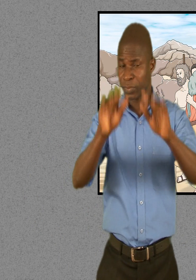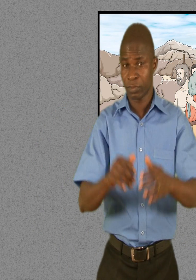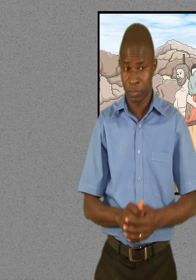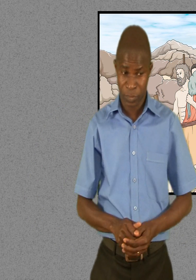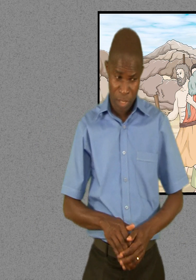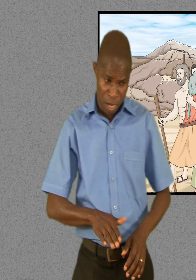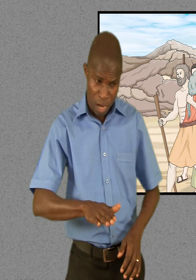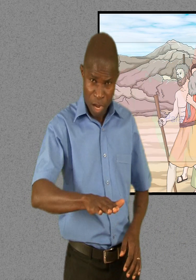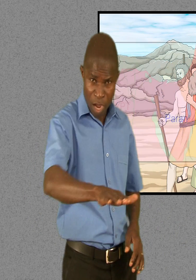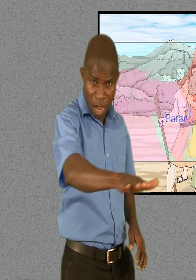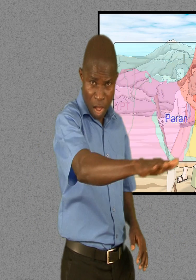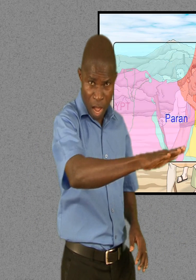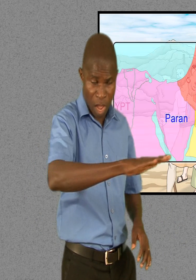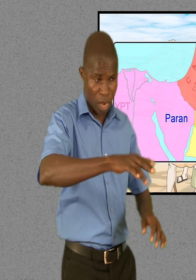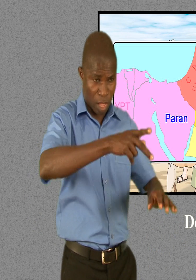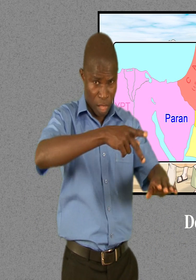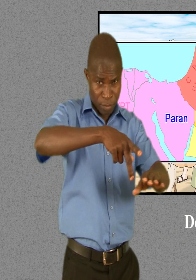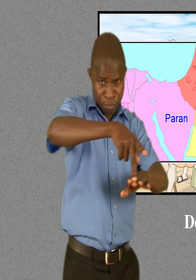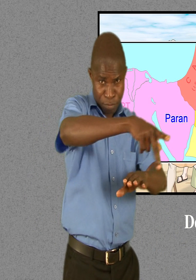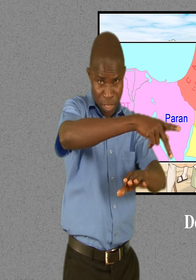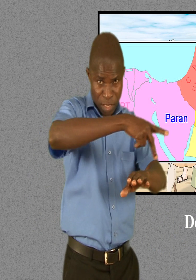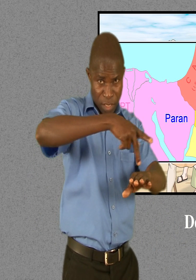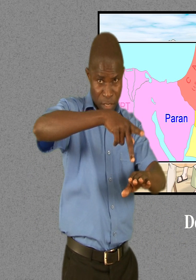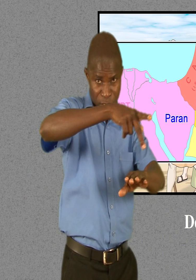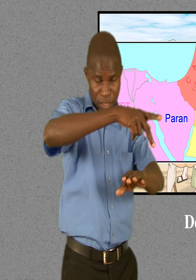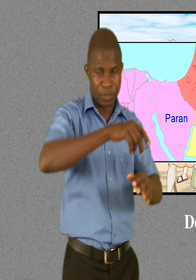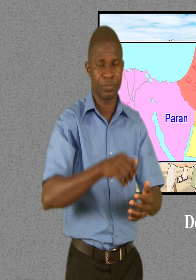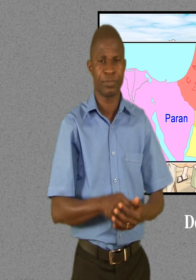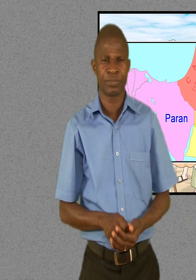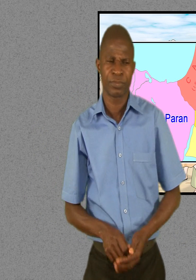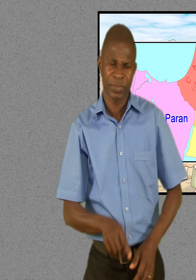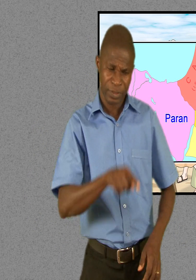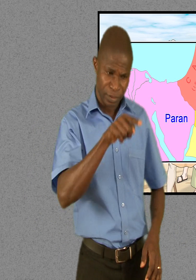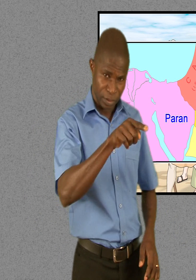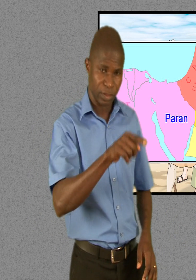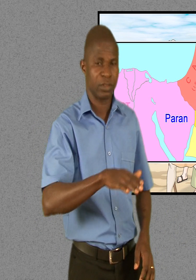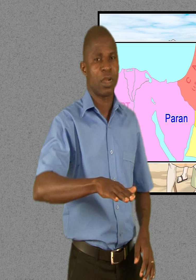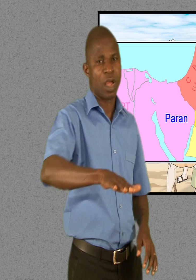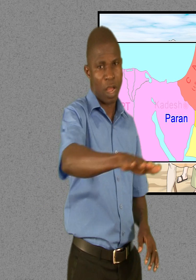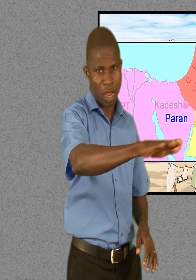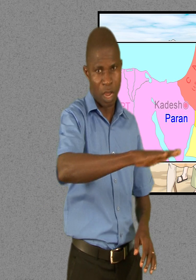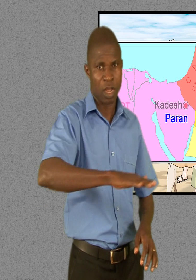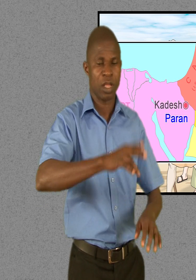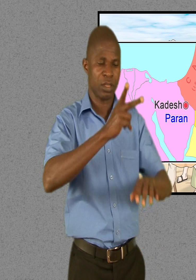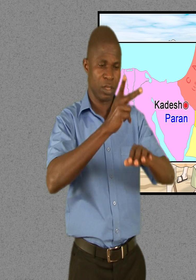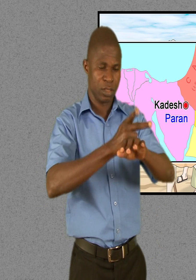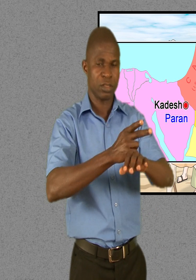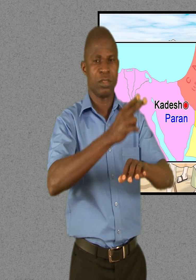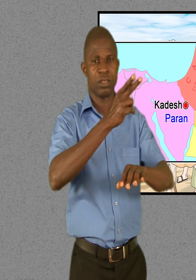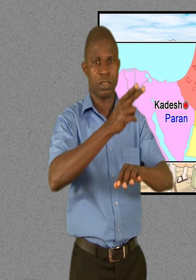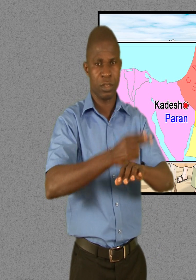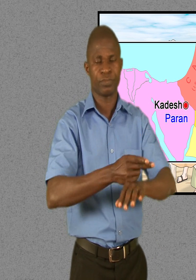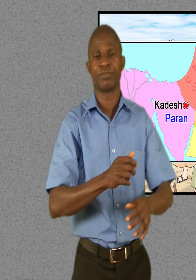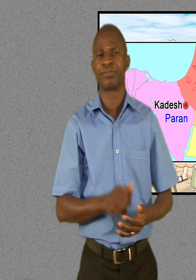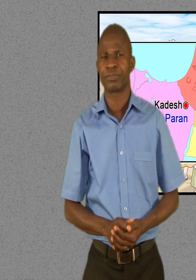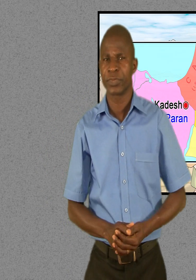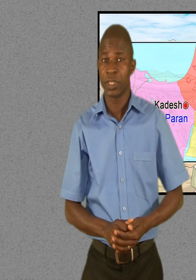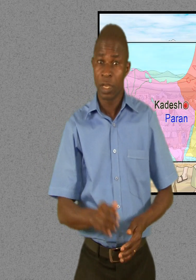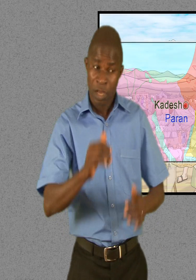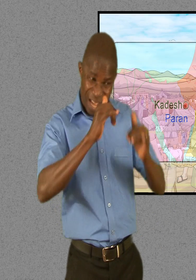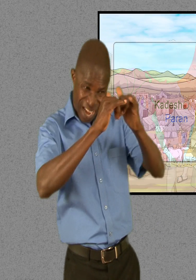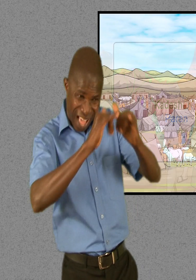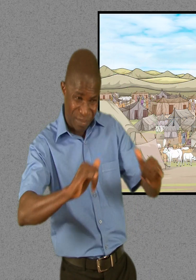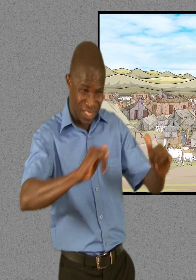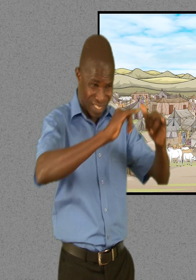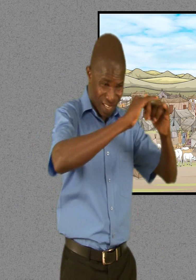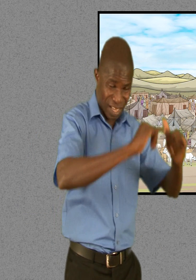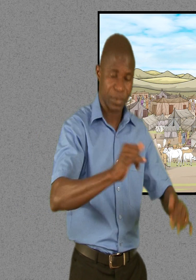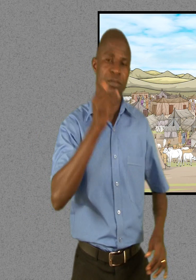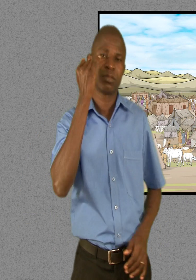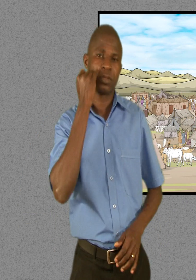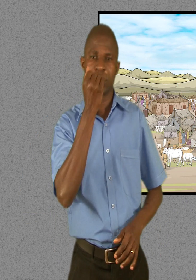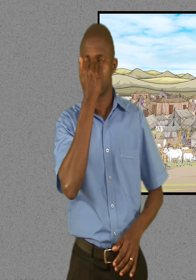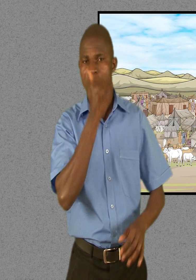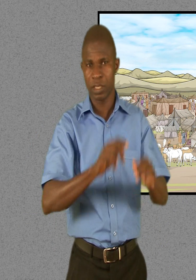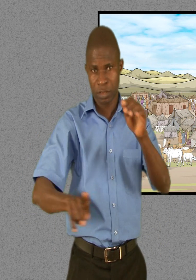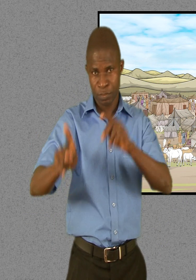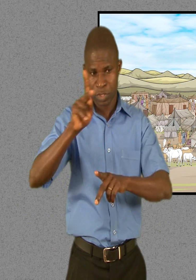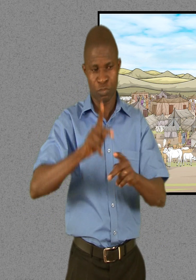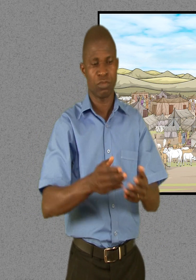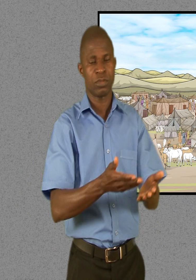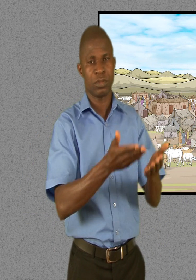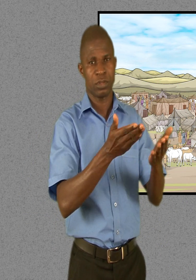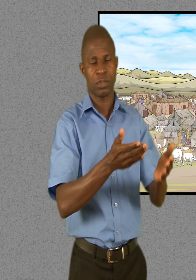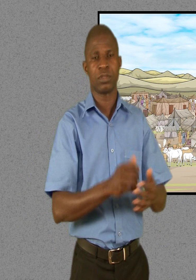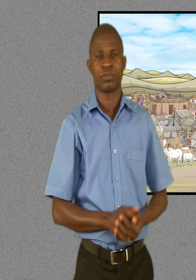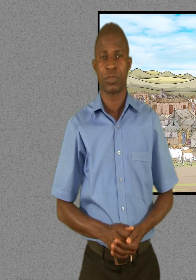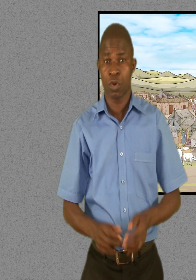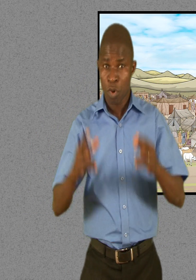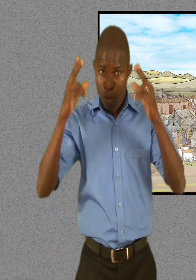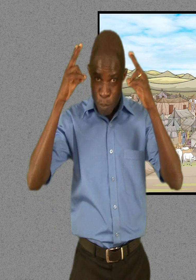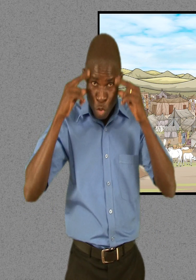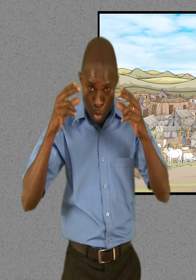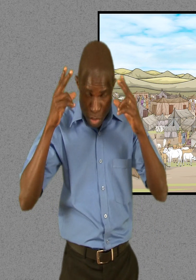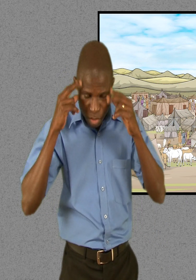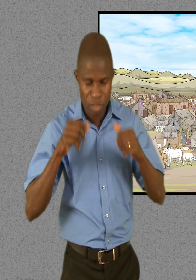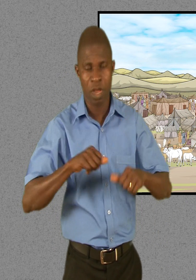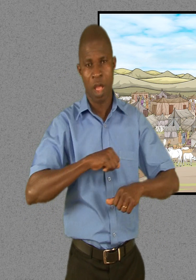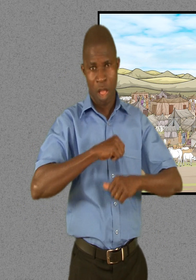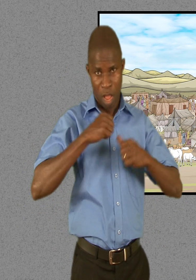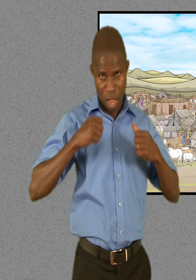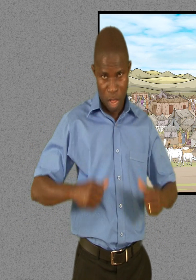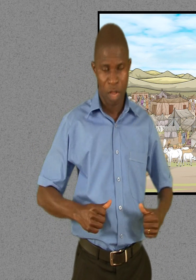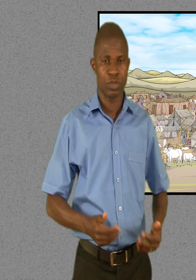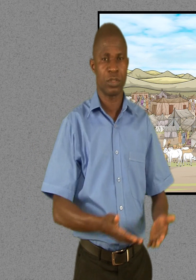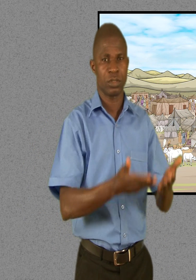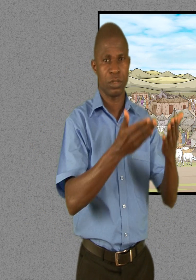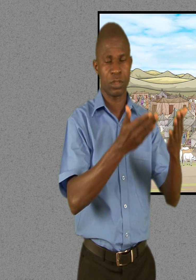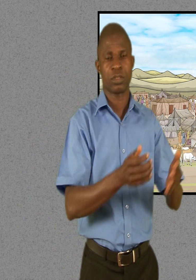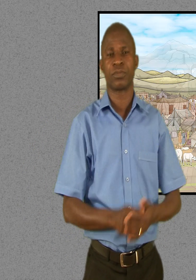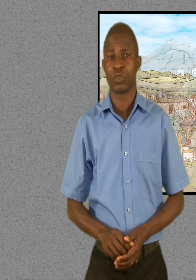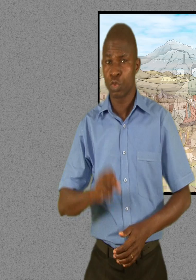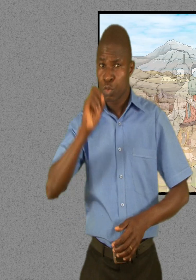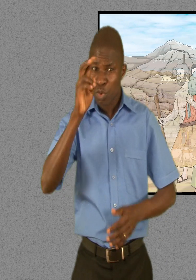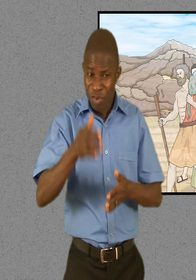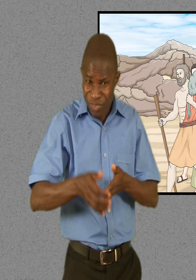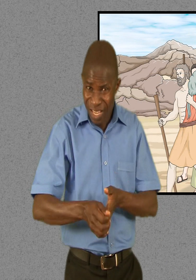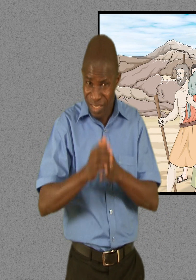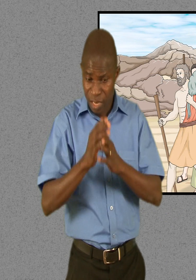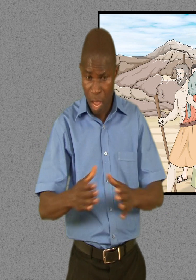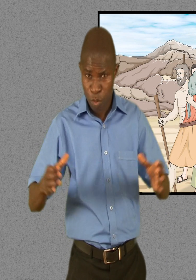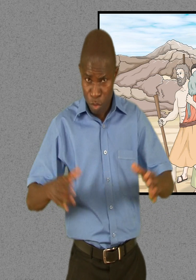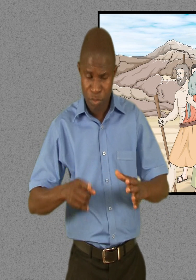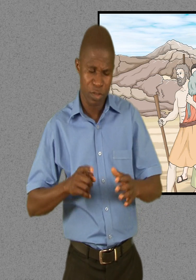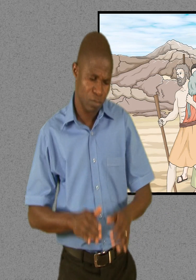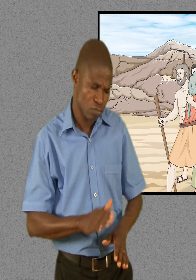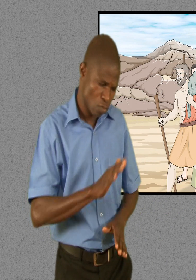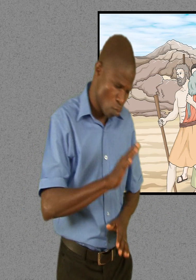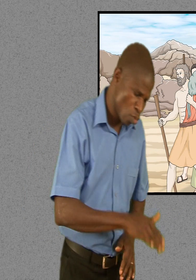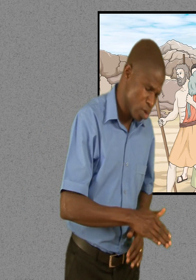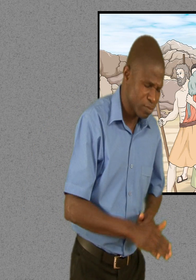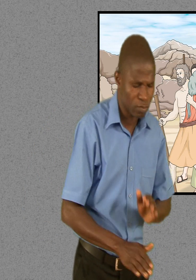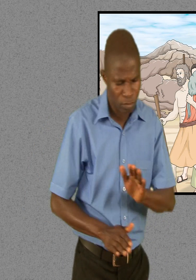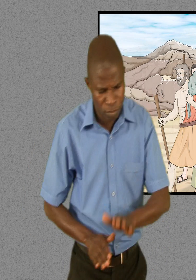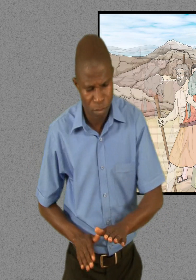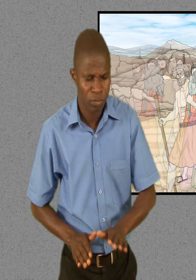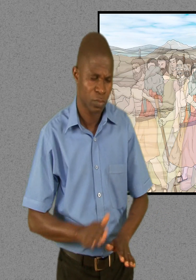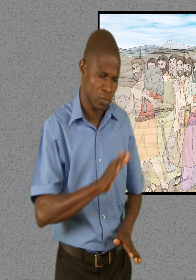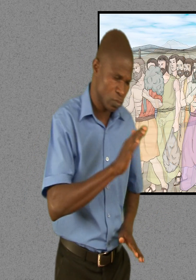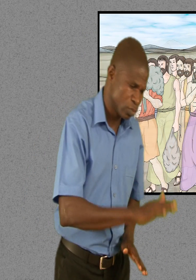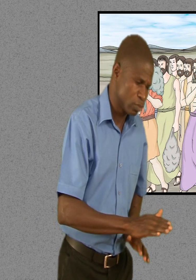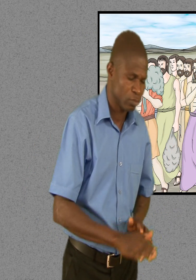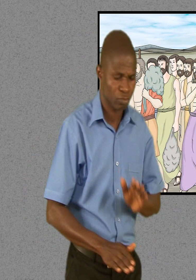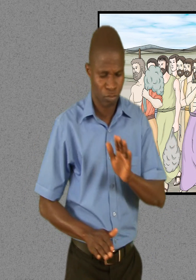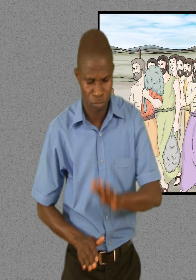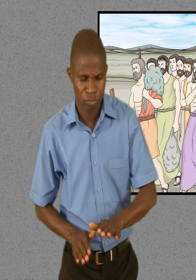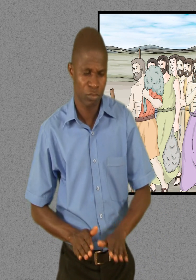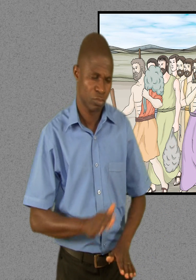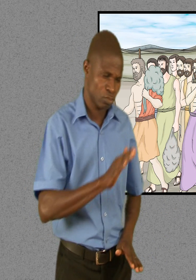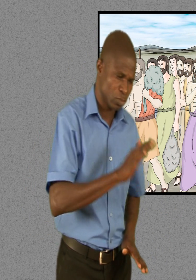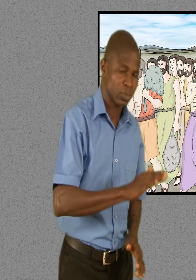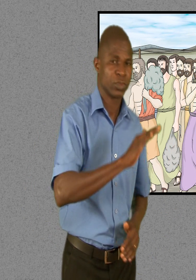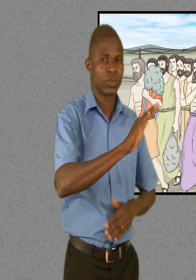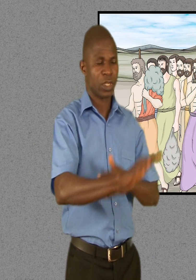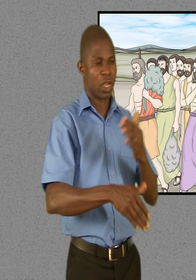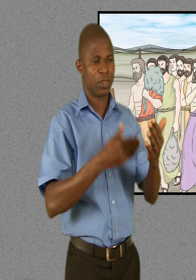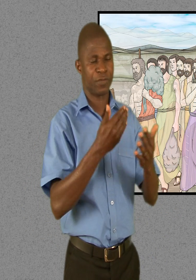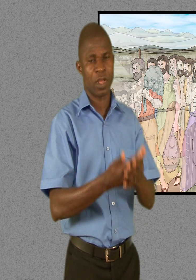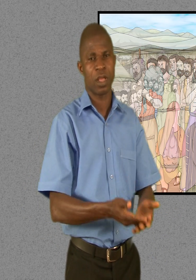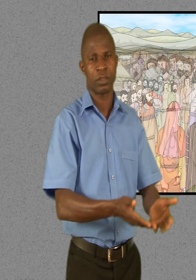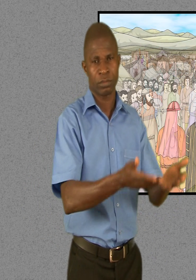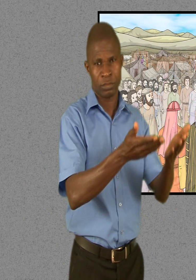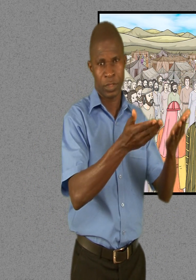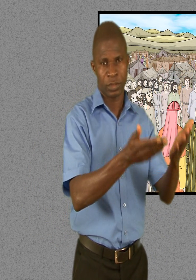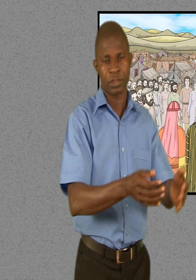They brought back a report for the whole congregation and showed them the fruit of the land.